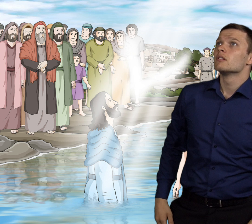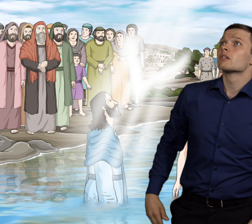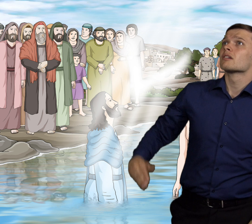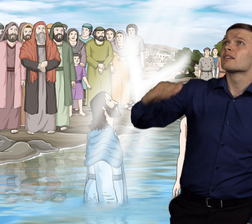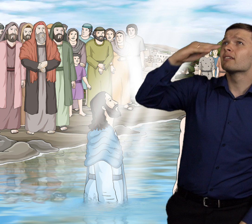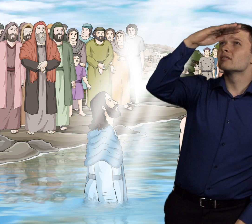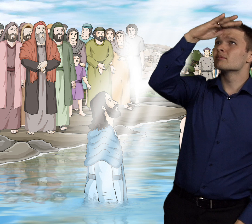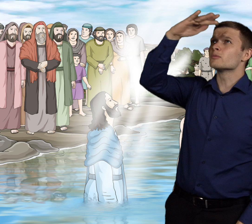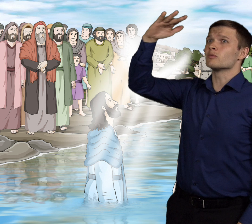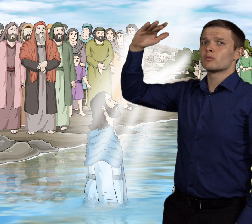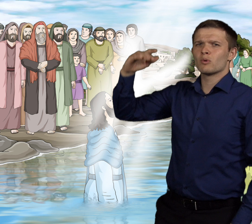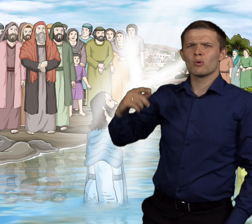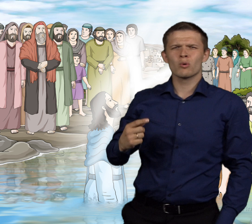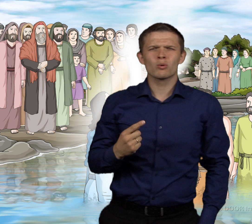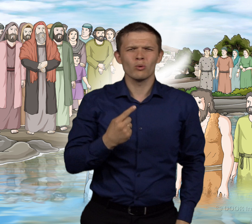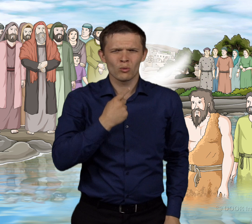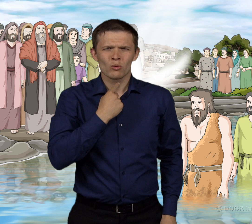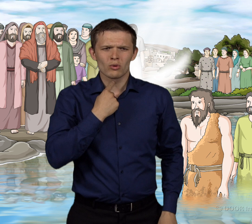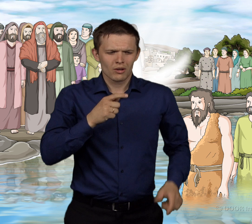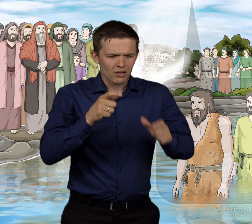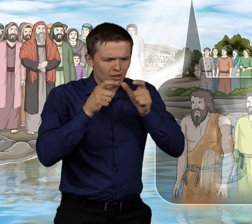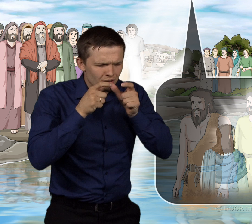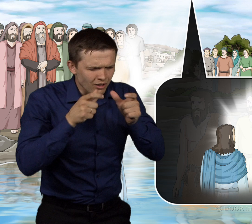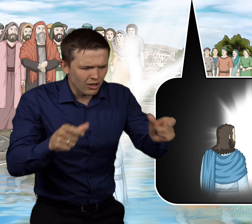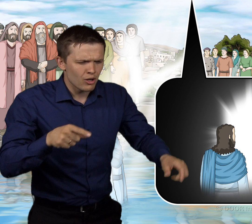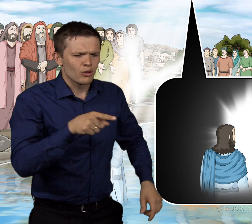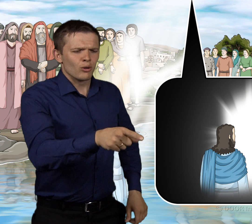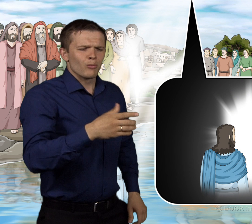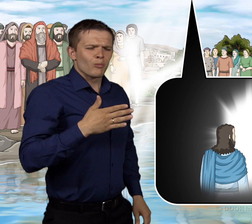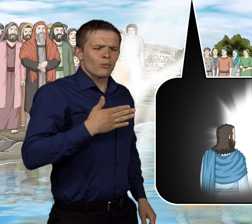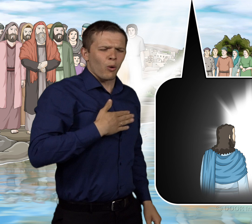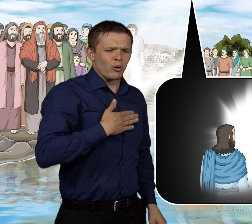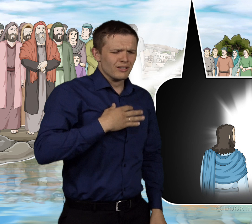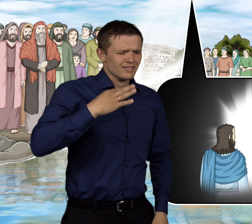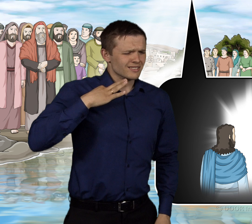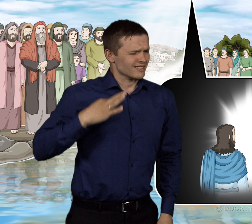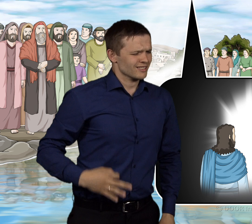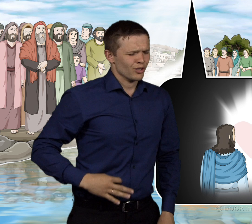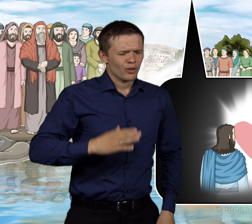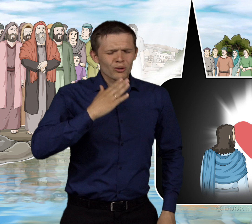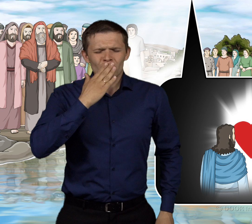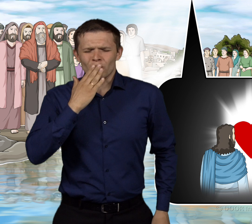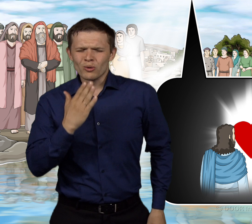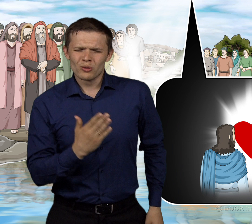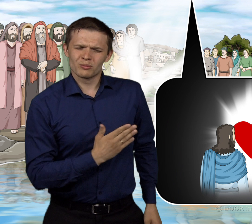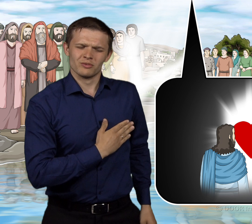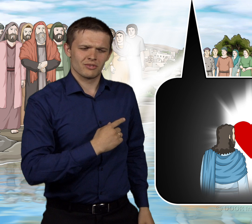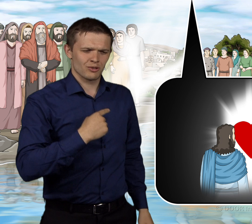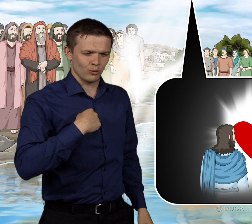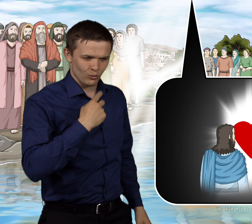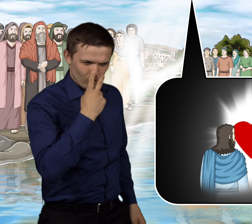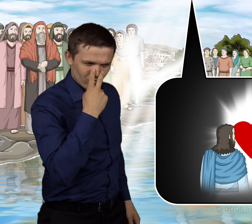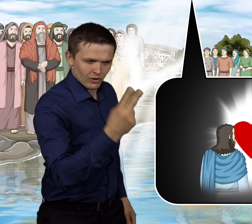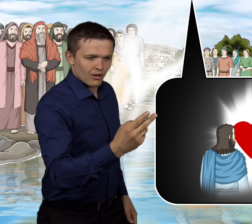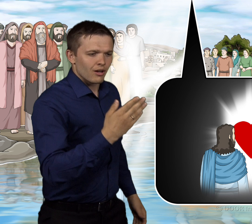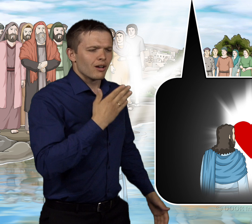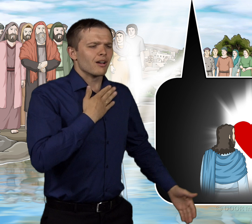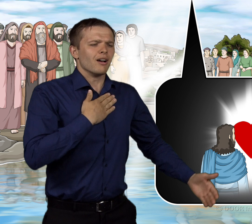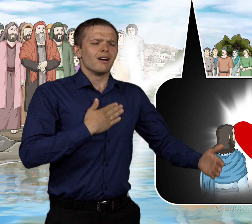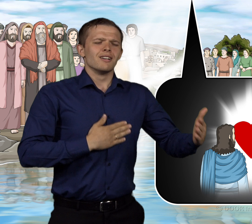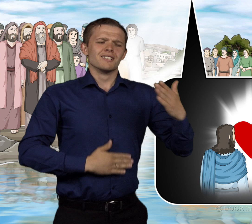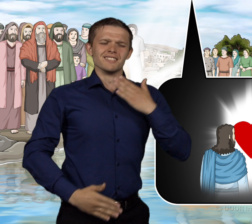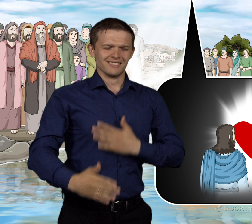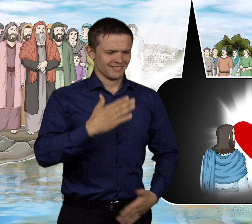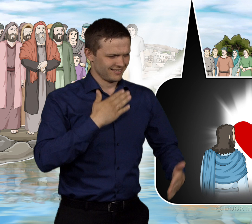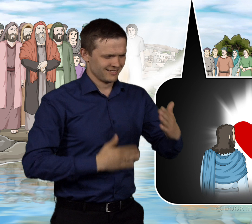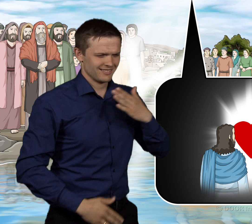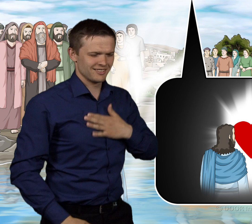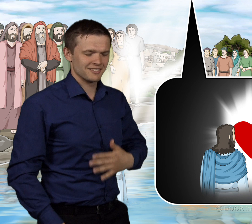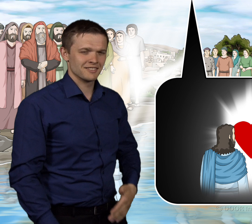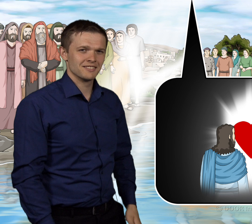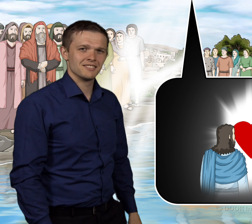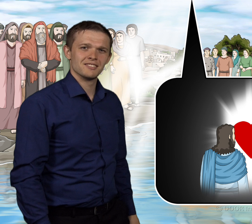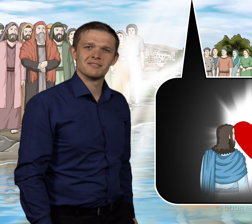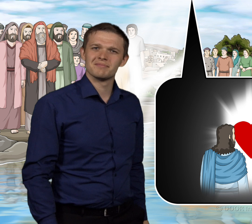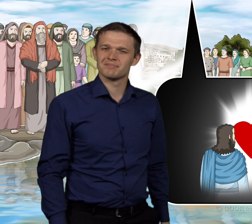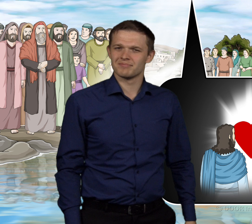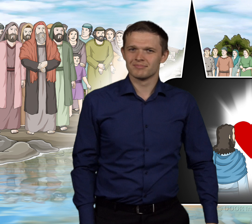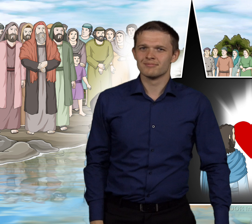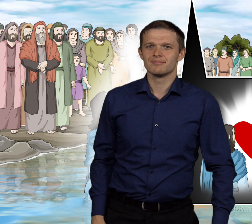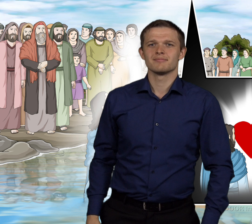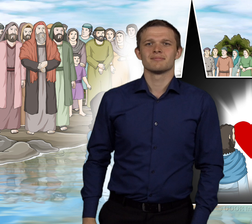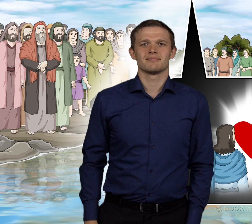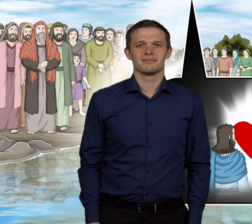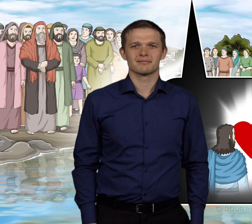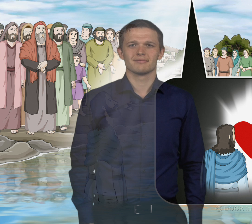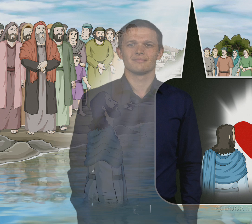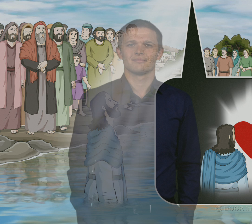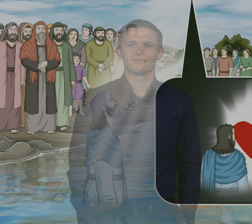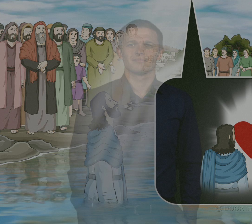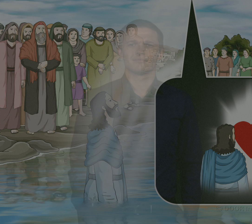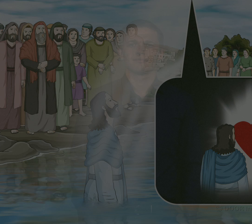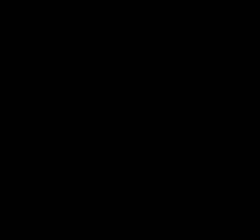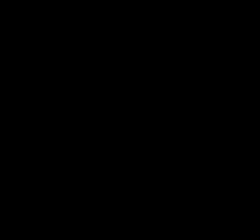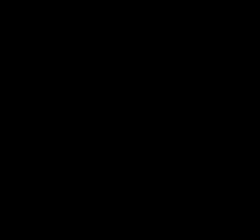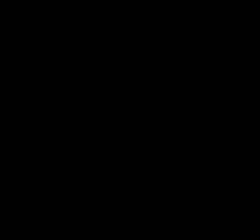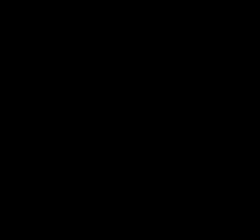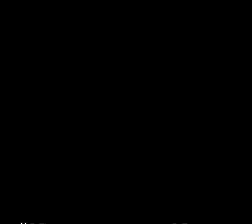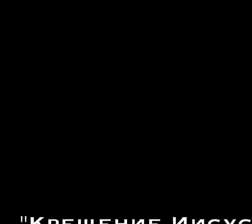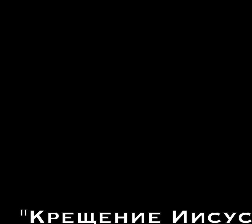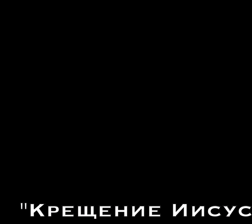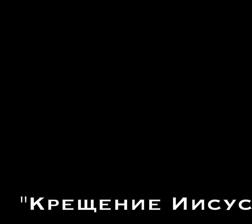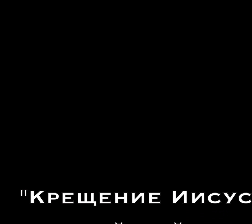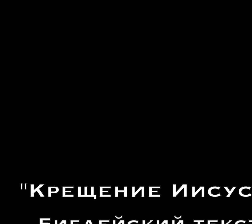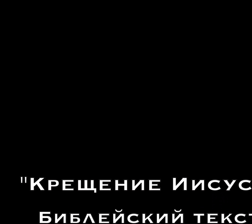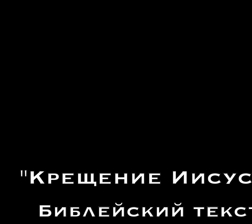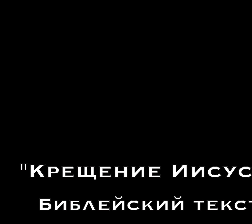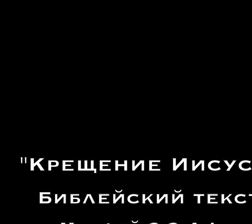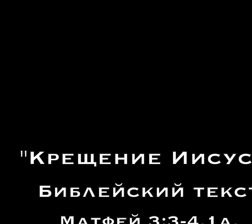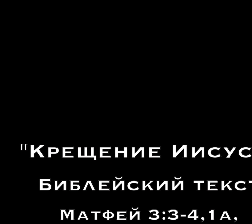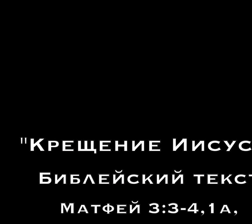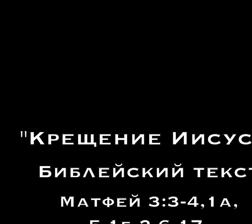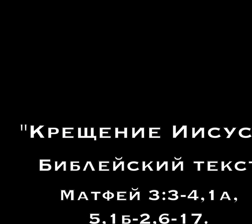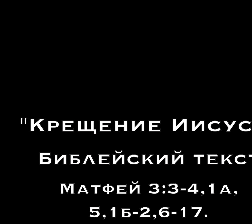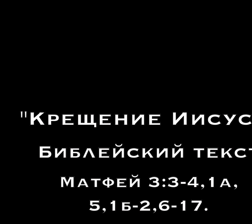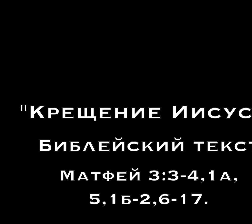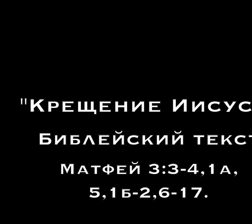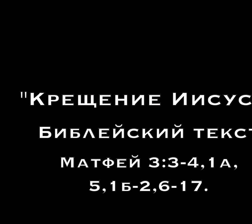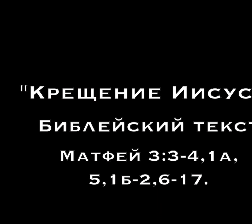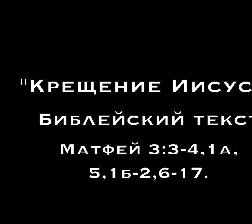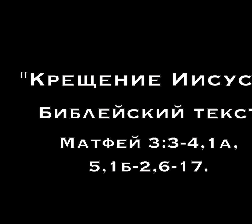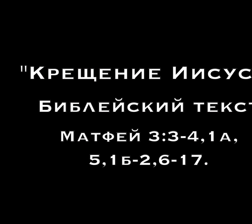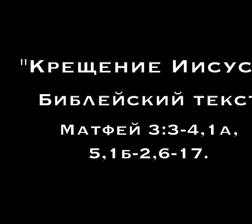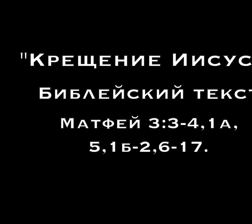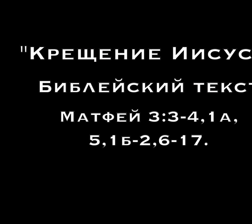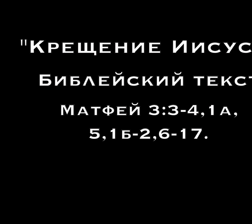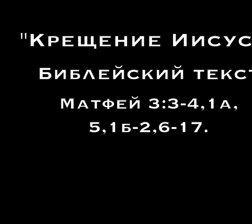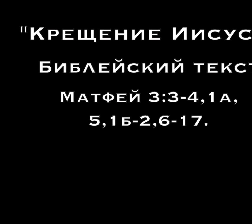And a voice from heaven said, “This is My beloved Son, in whom I am well pleased!”